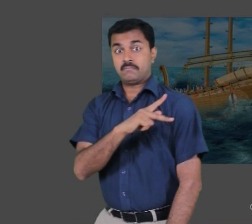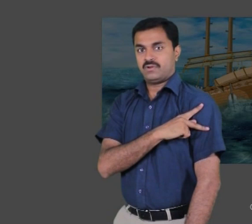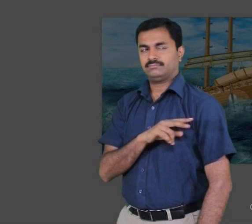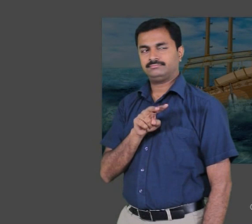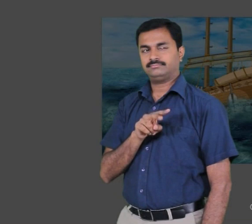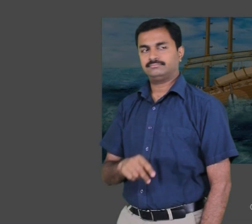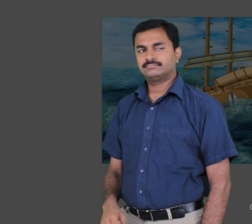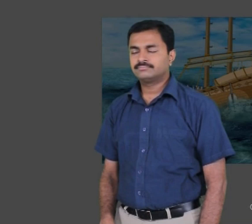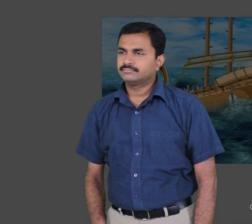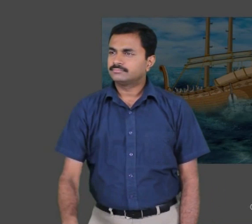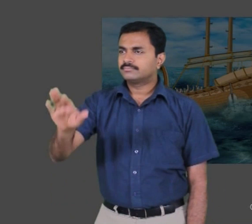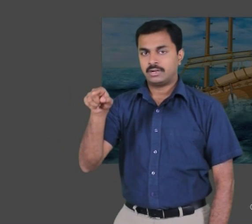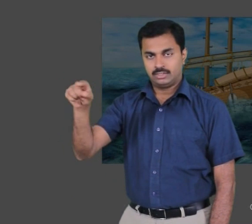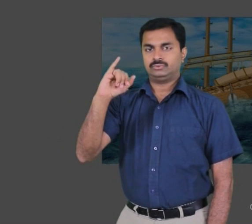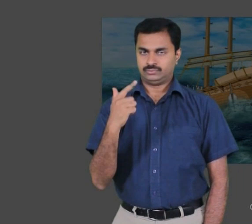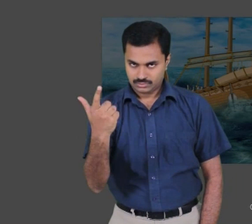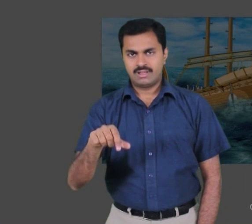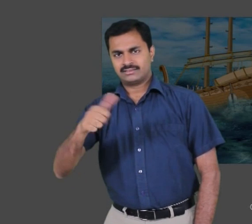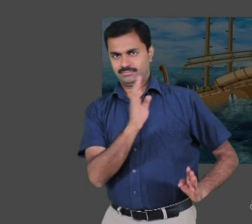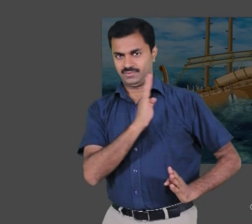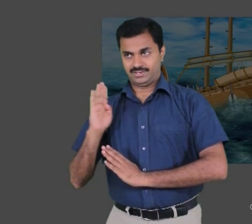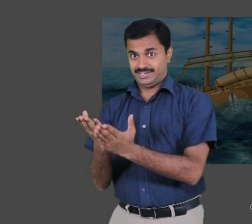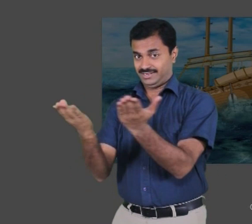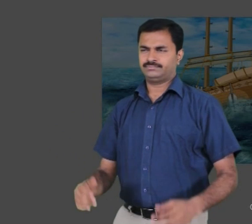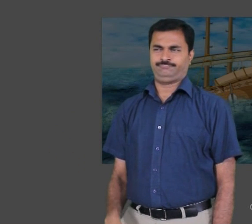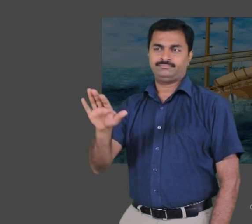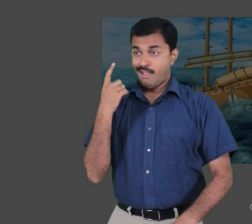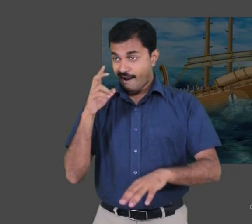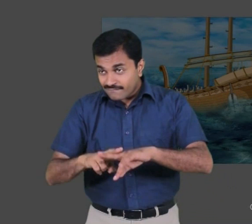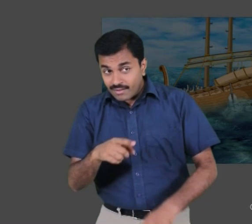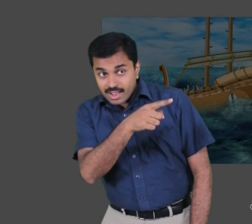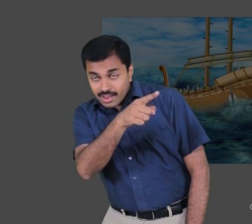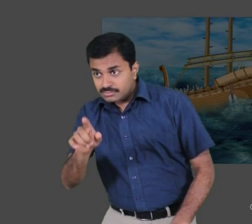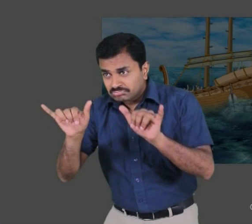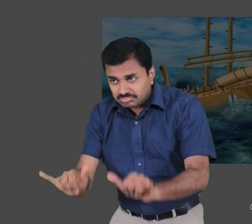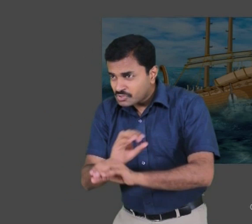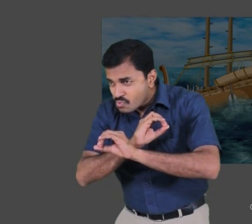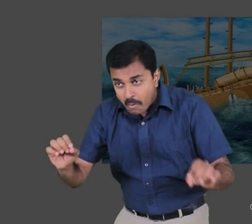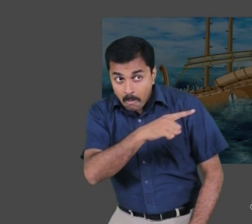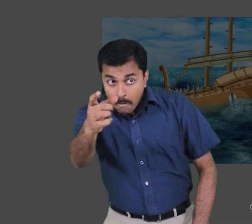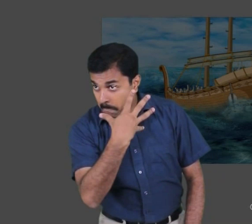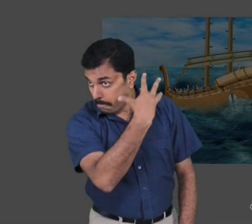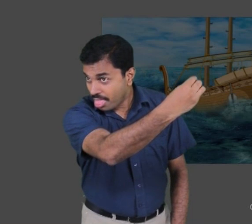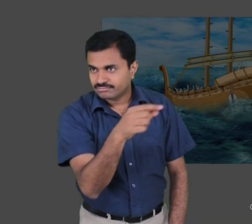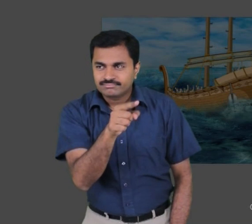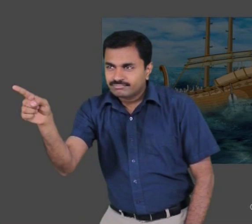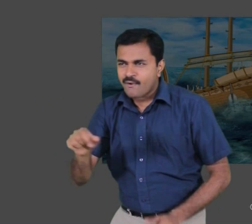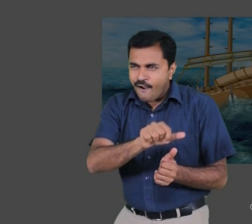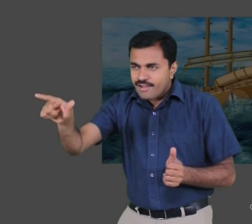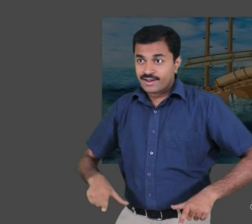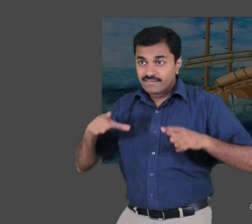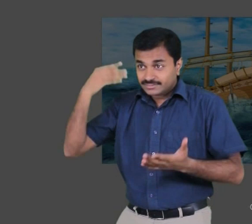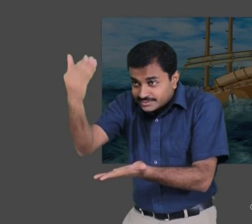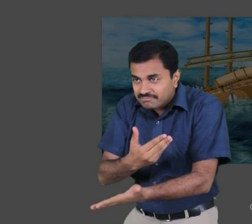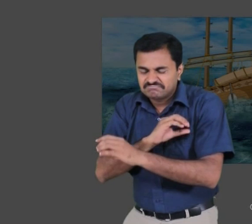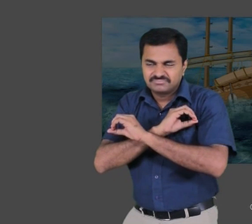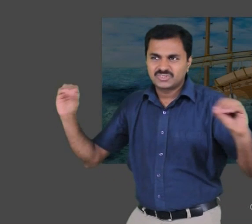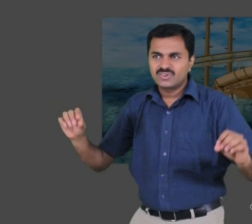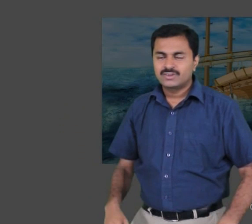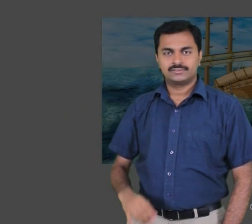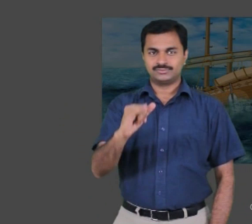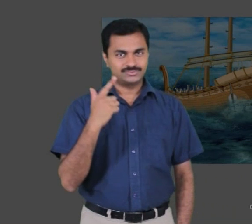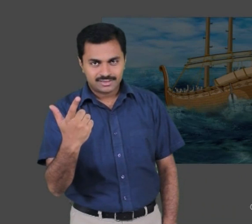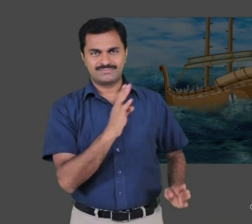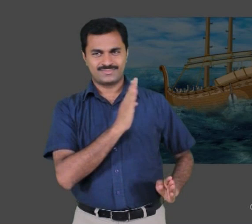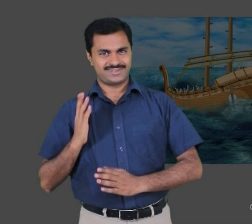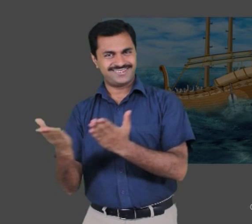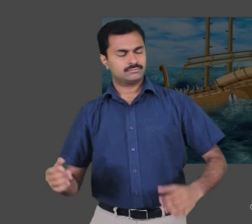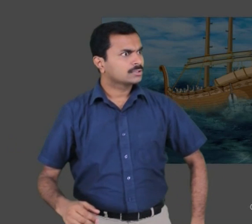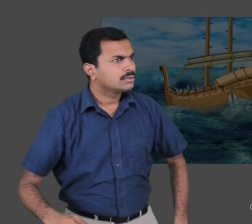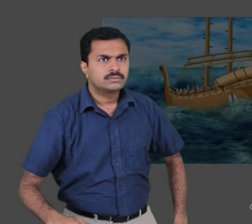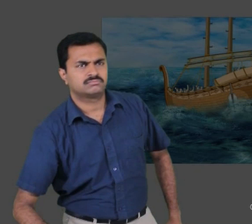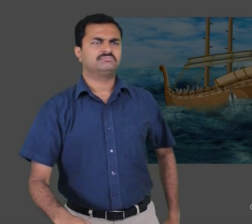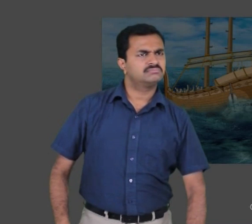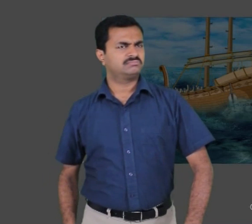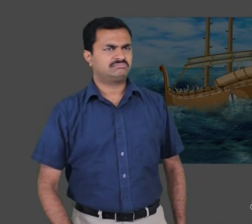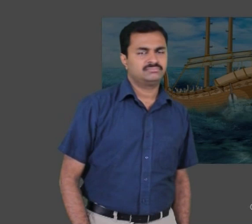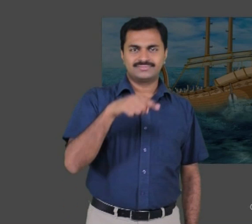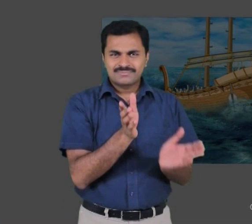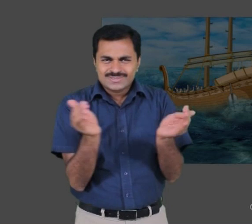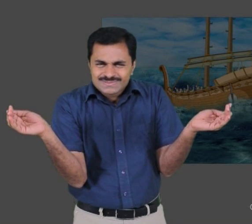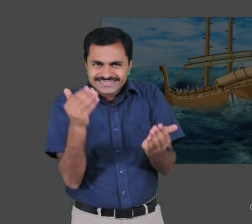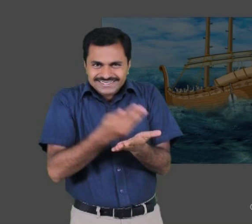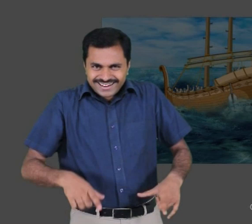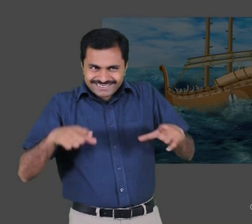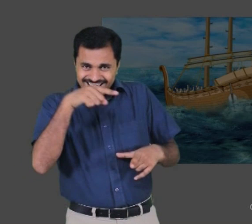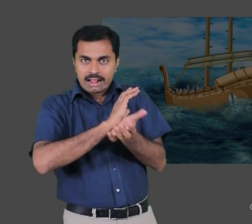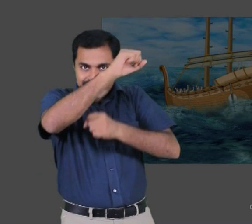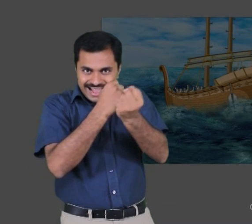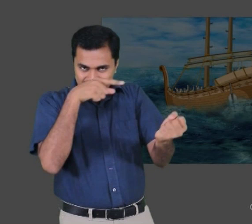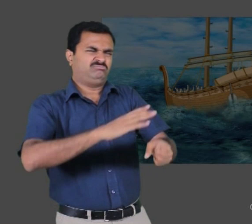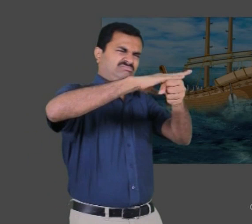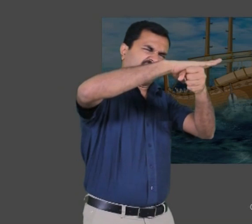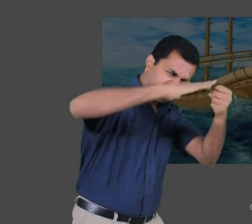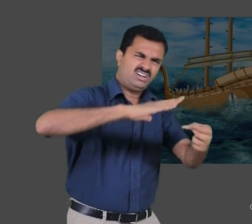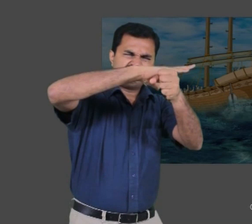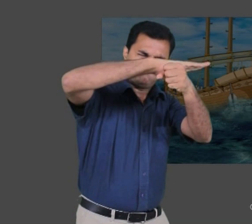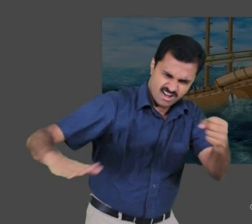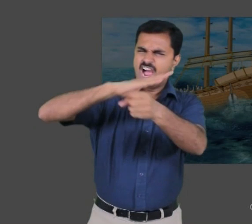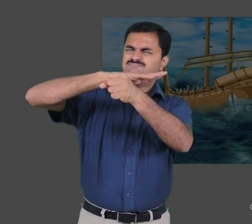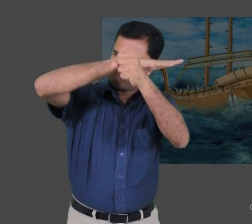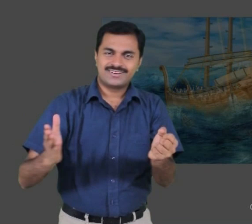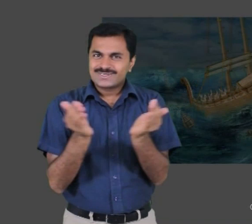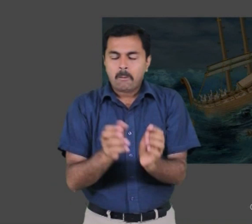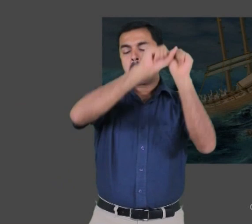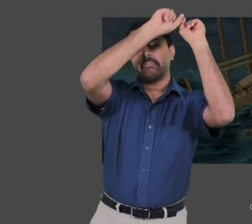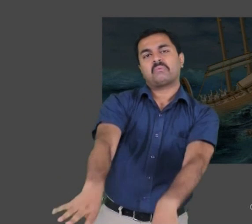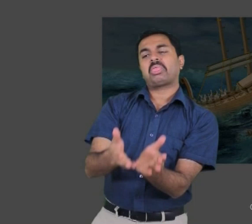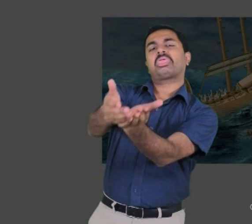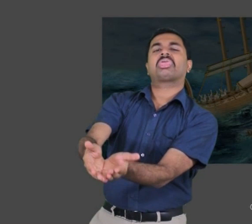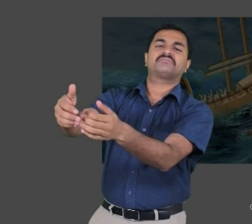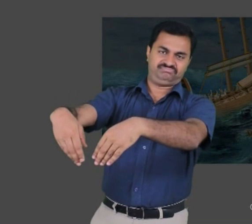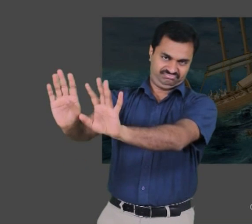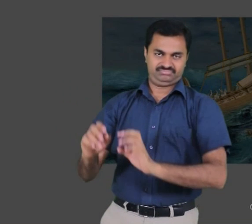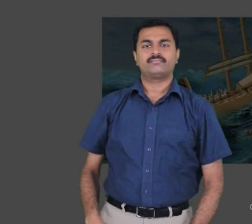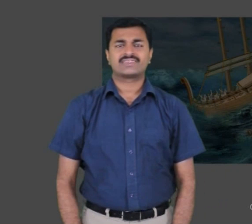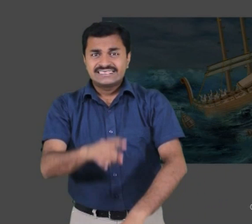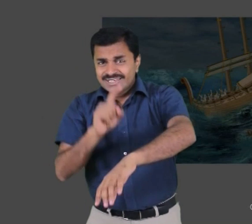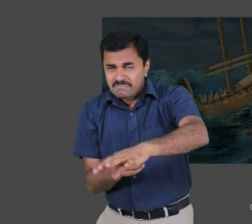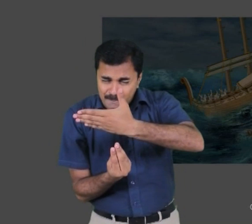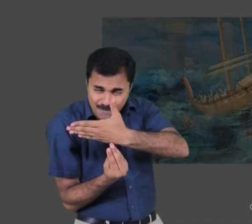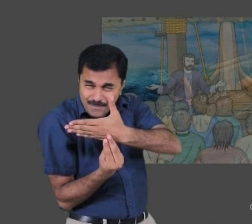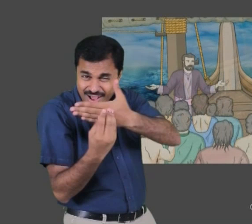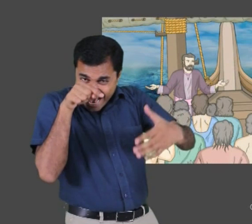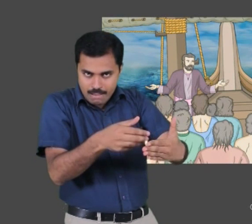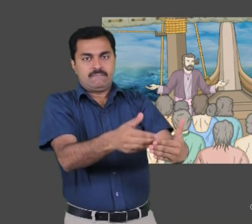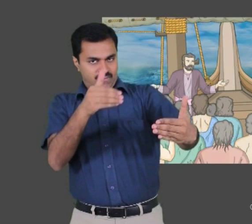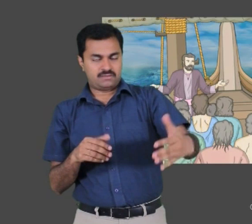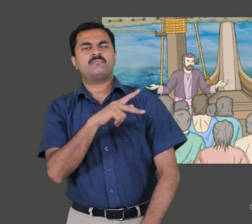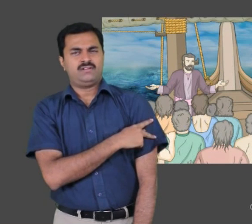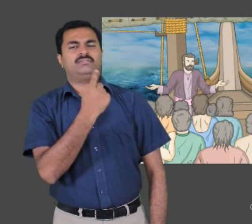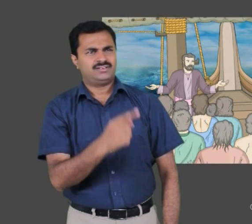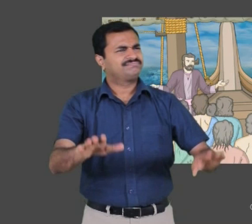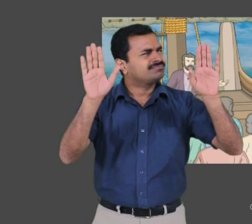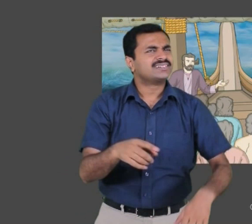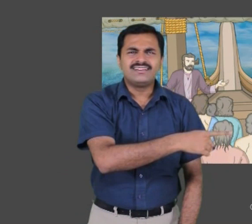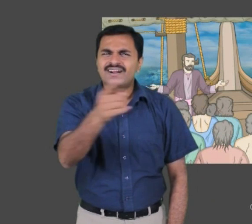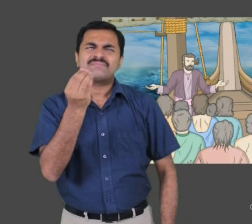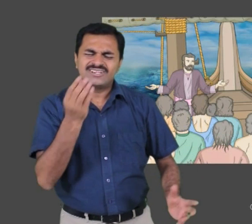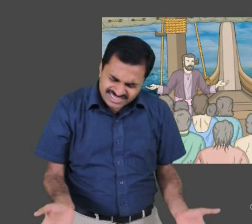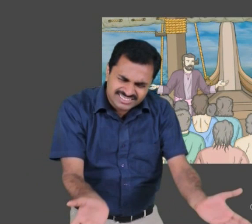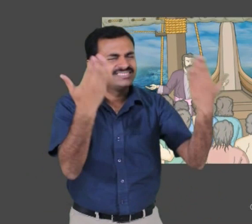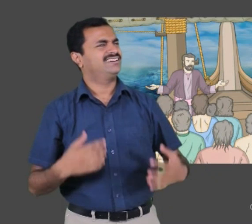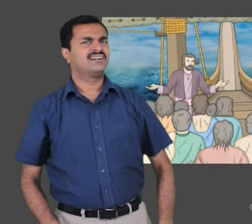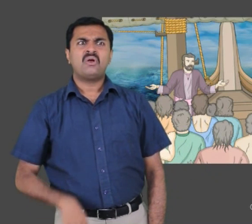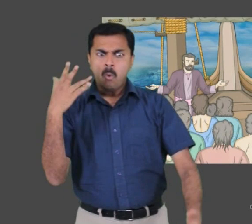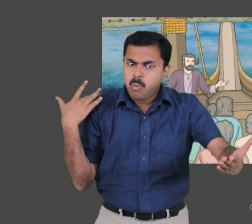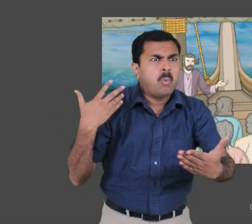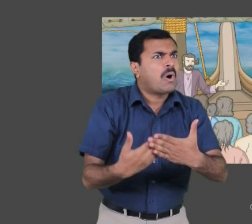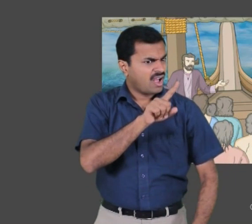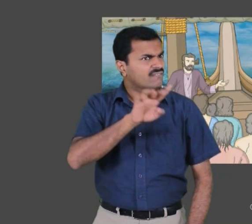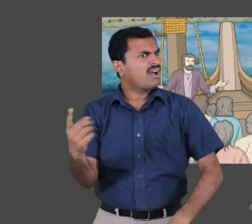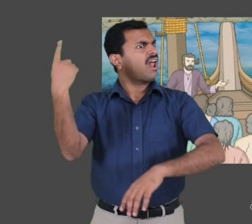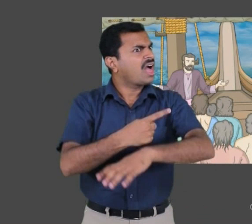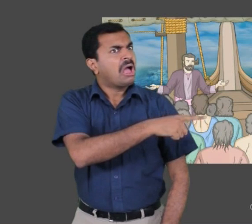Right up to daybreak, Paul kept urging them all to eat: “Today is your fourteenth day in constant suspense, without taking any food.